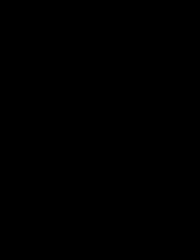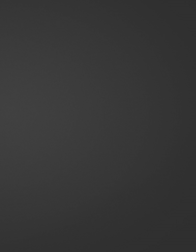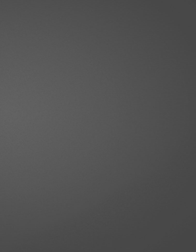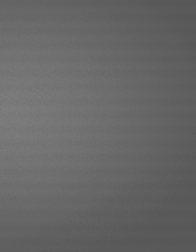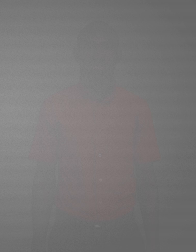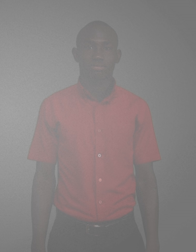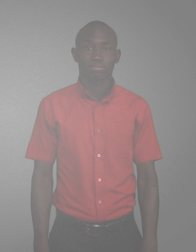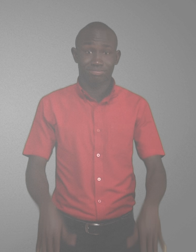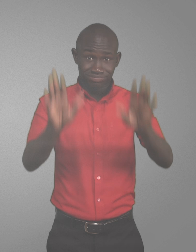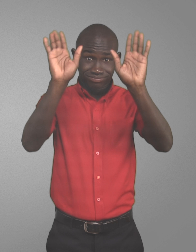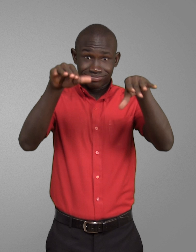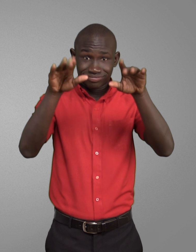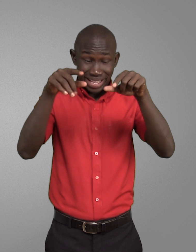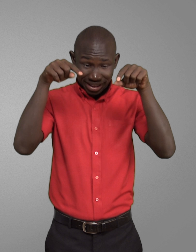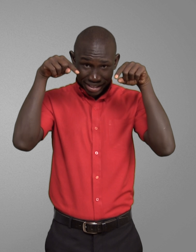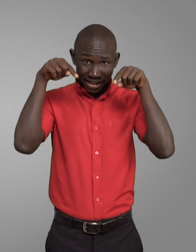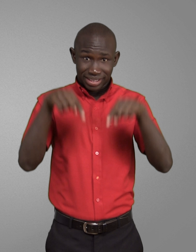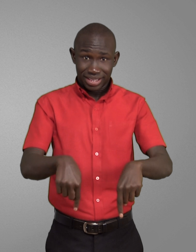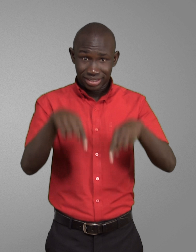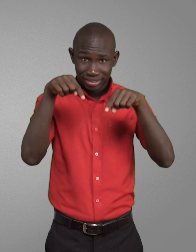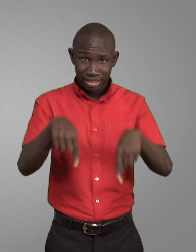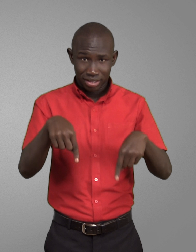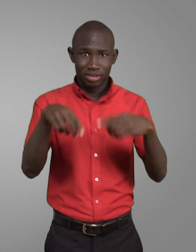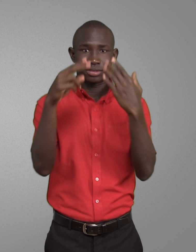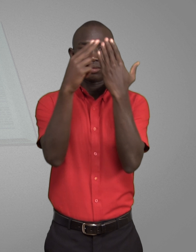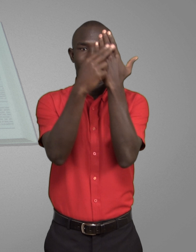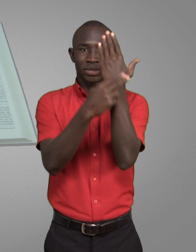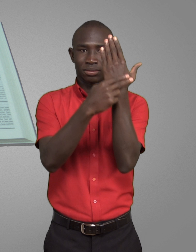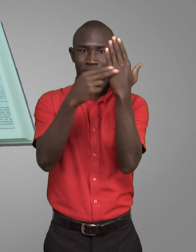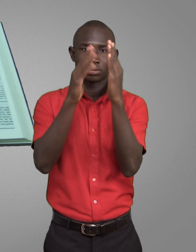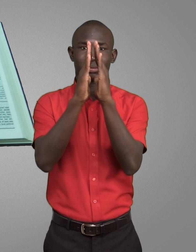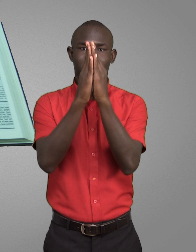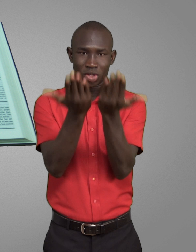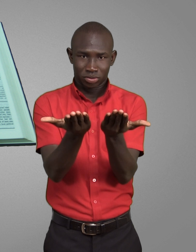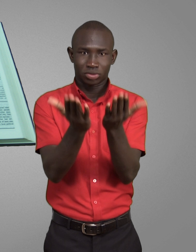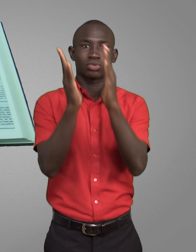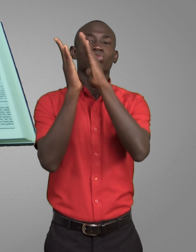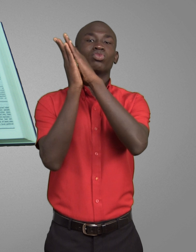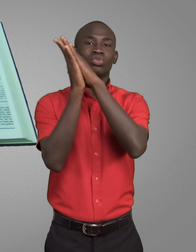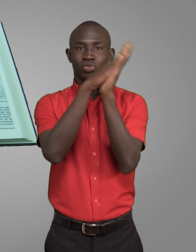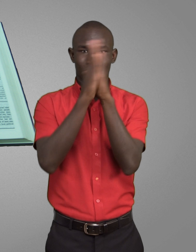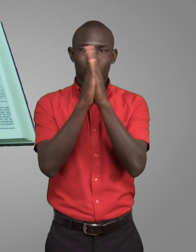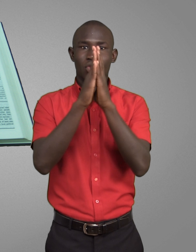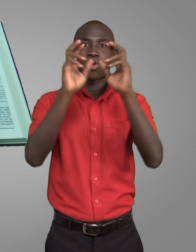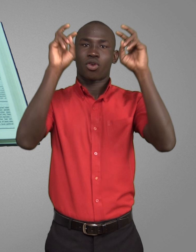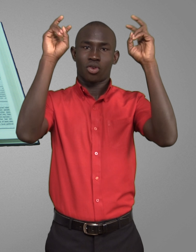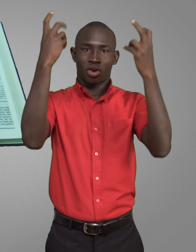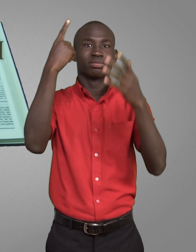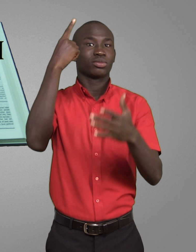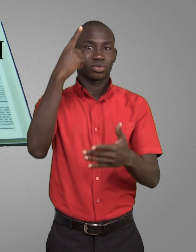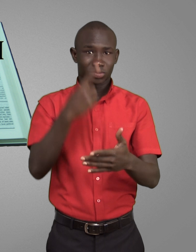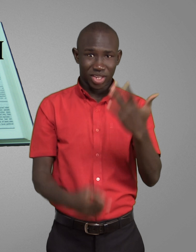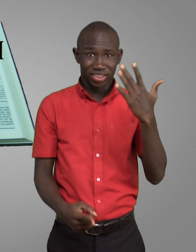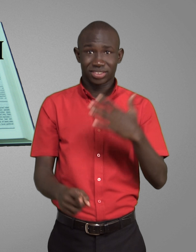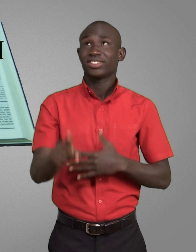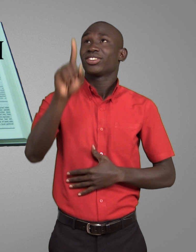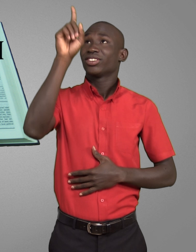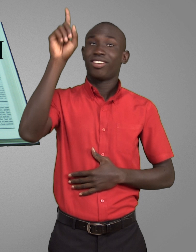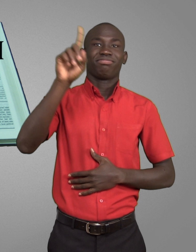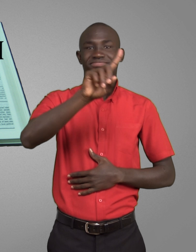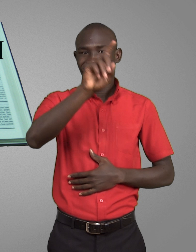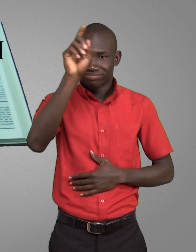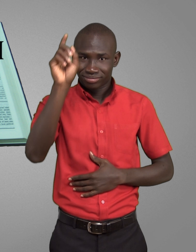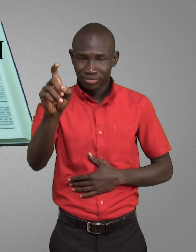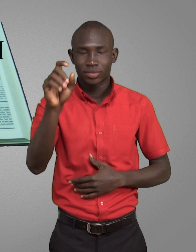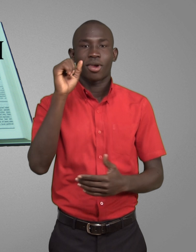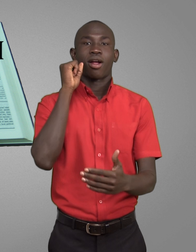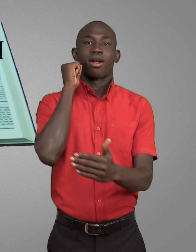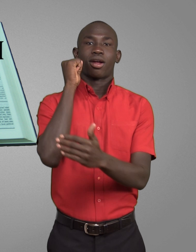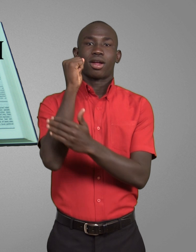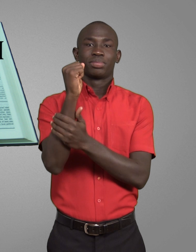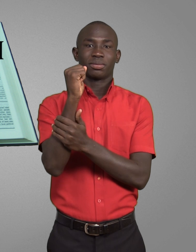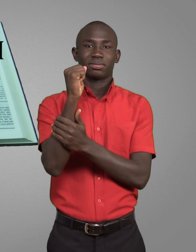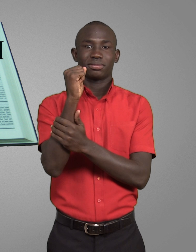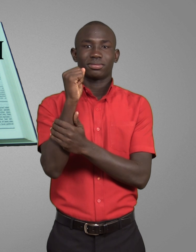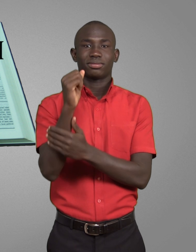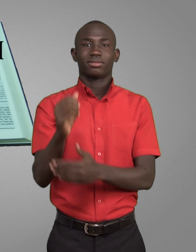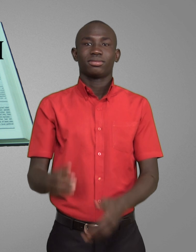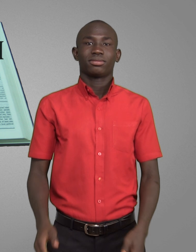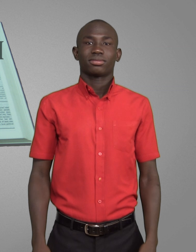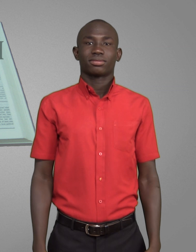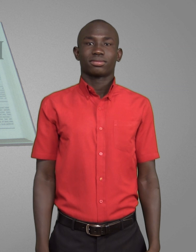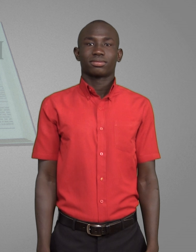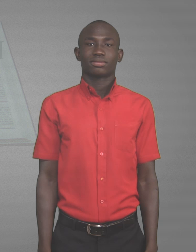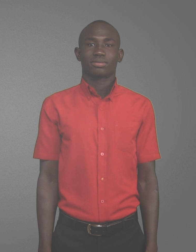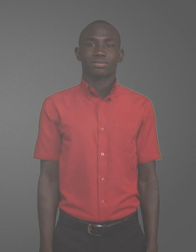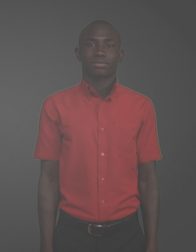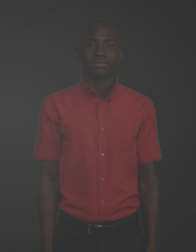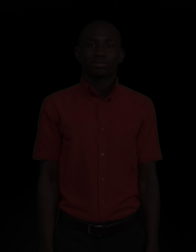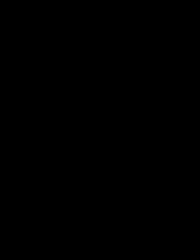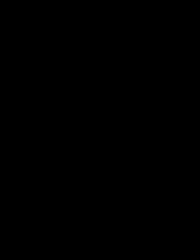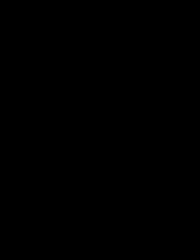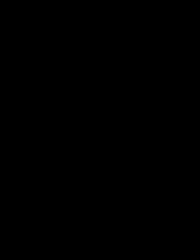God tests Abram